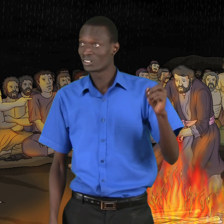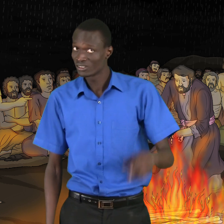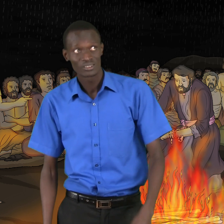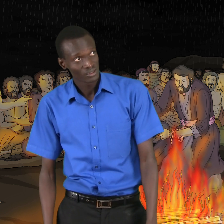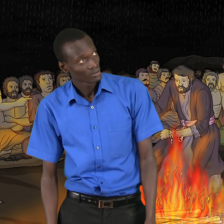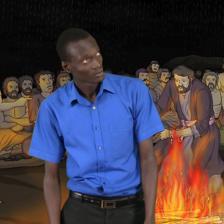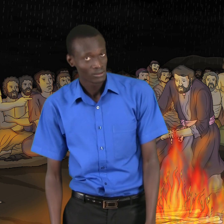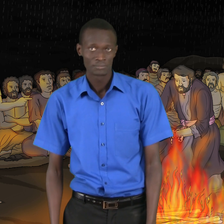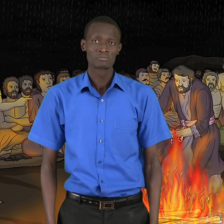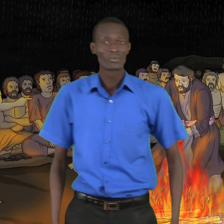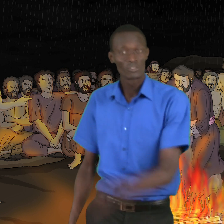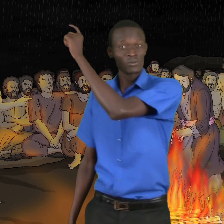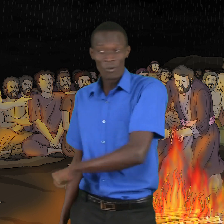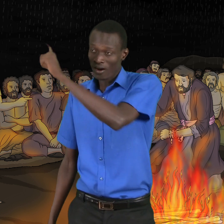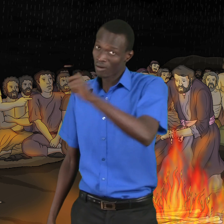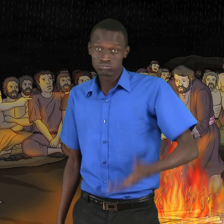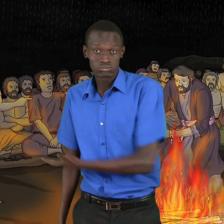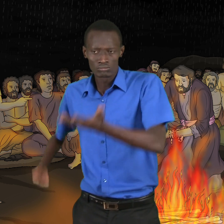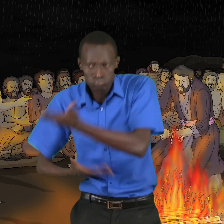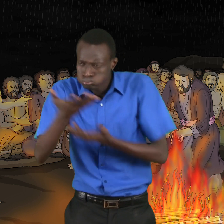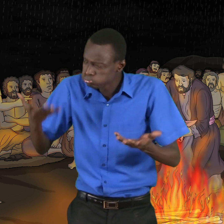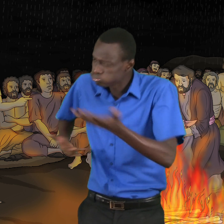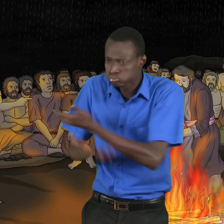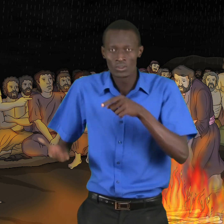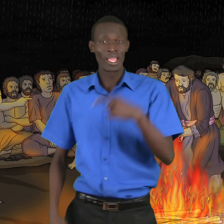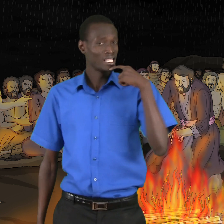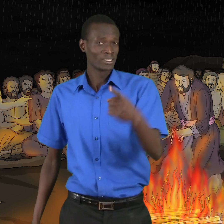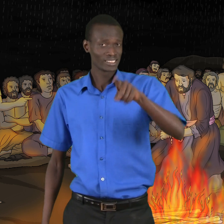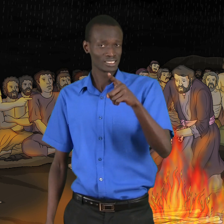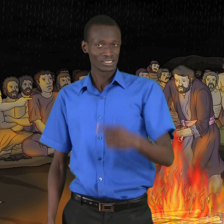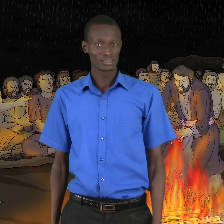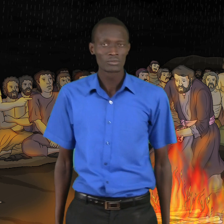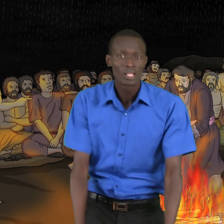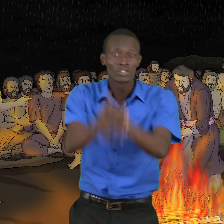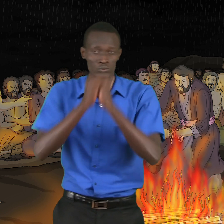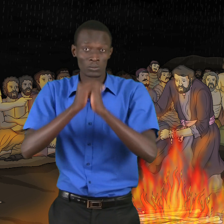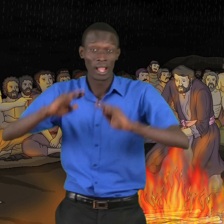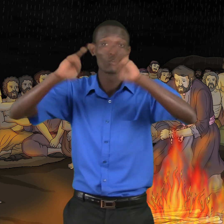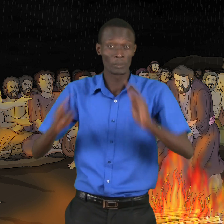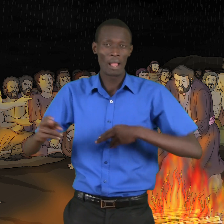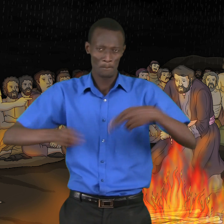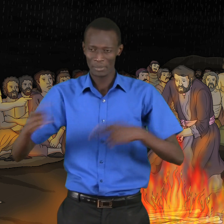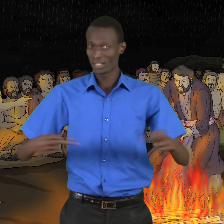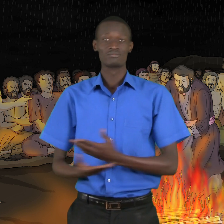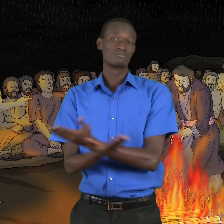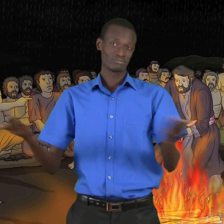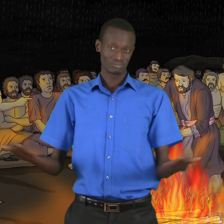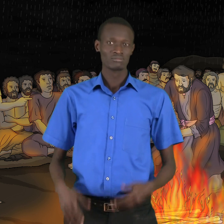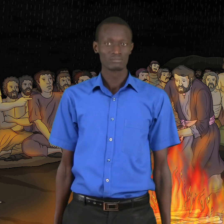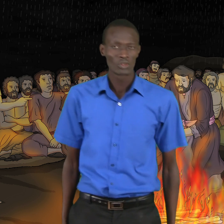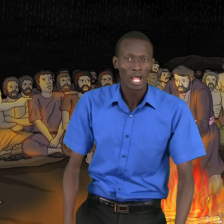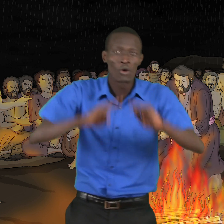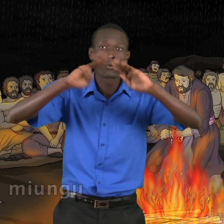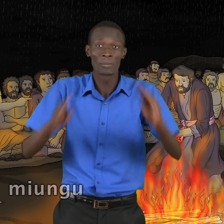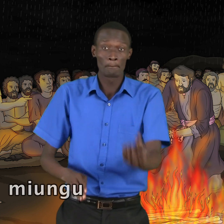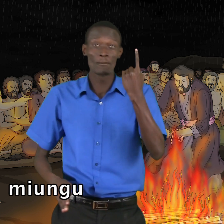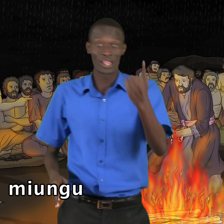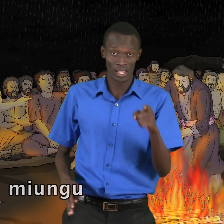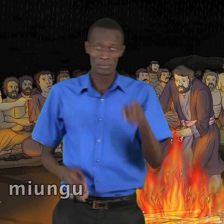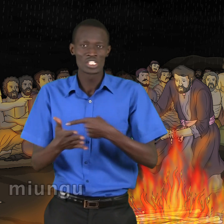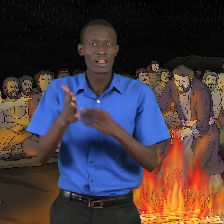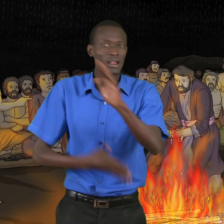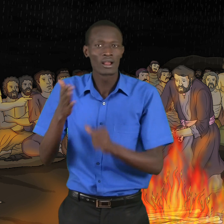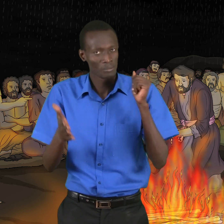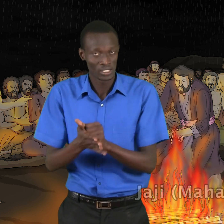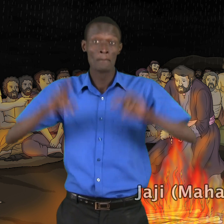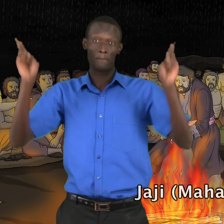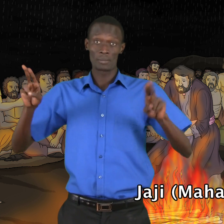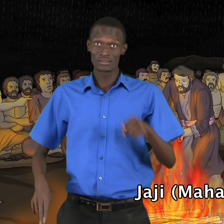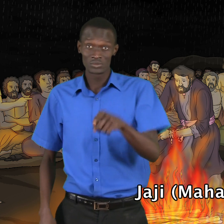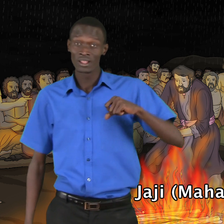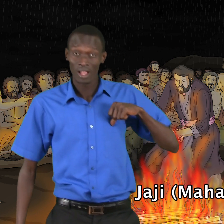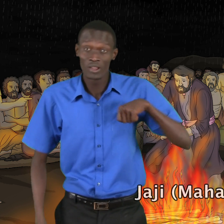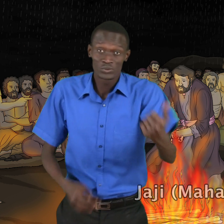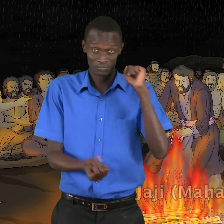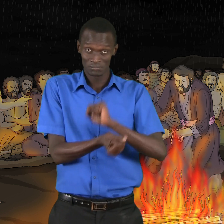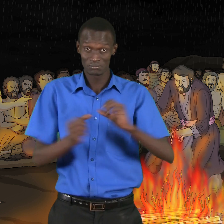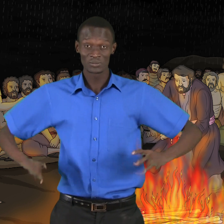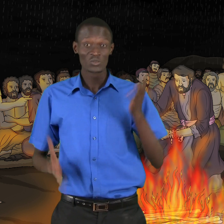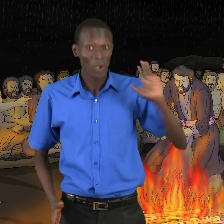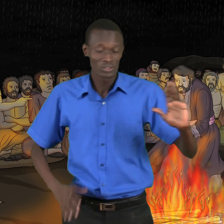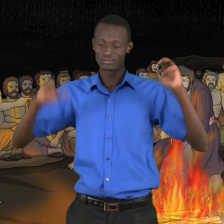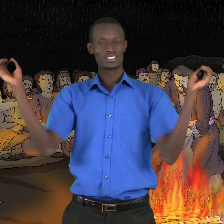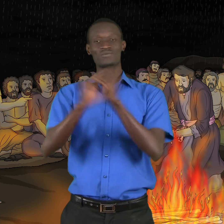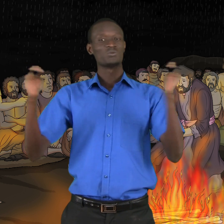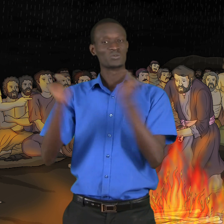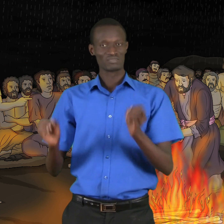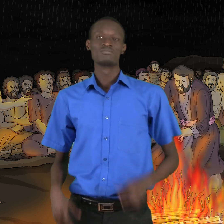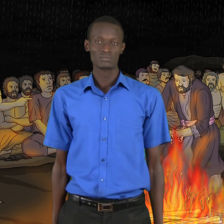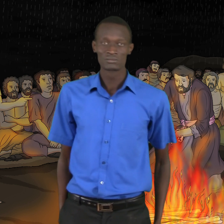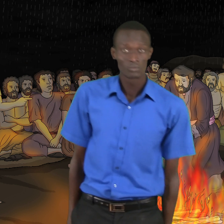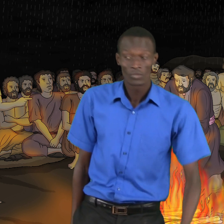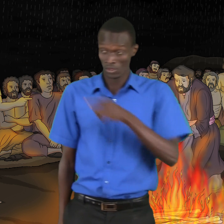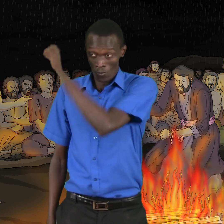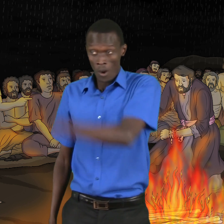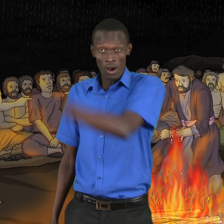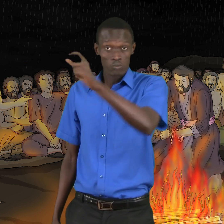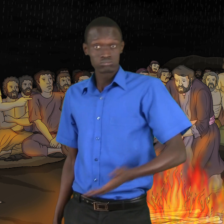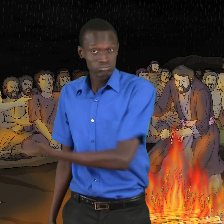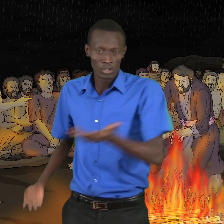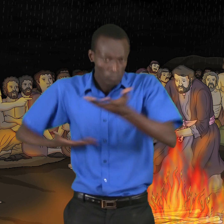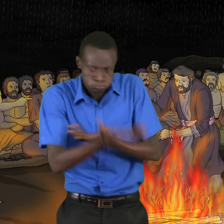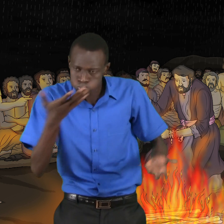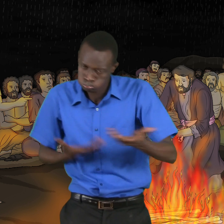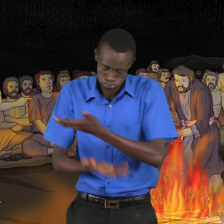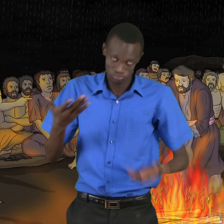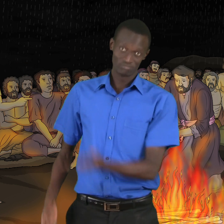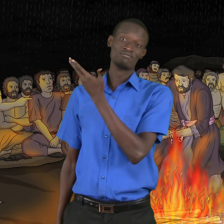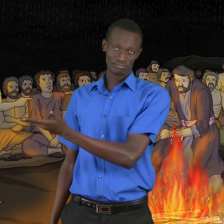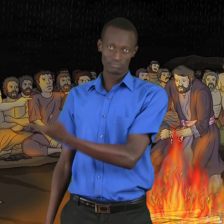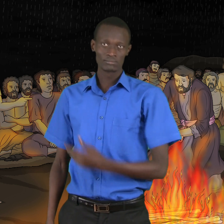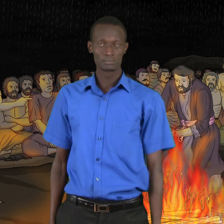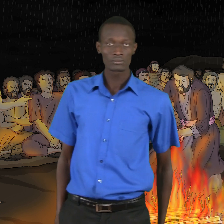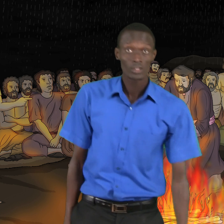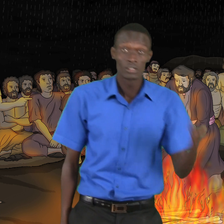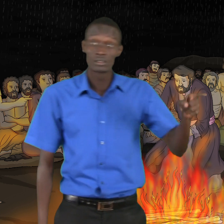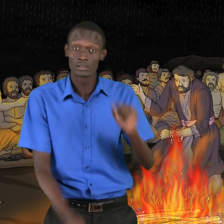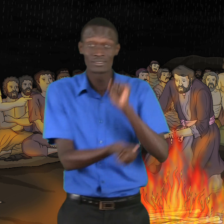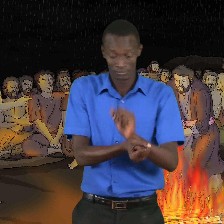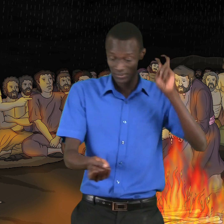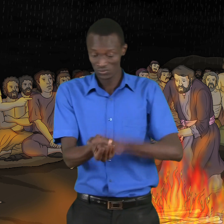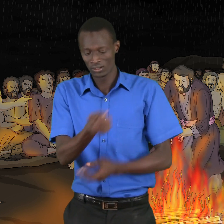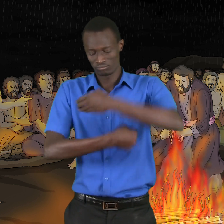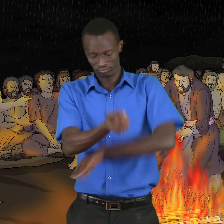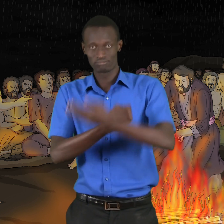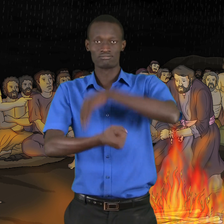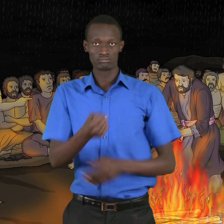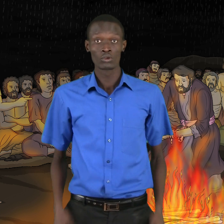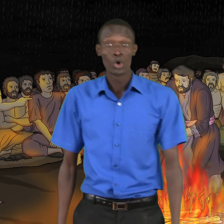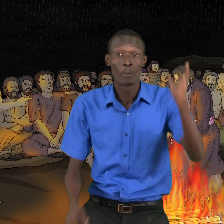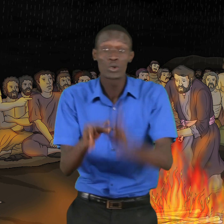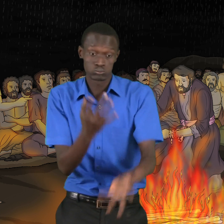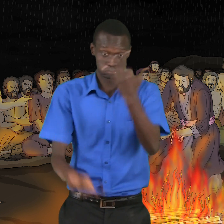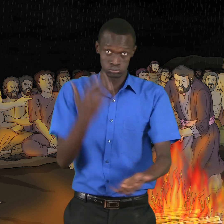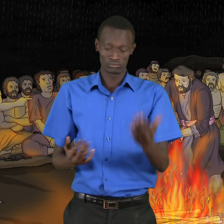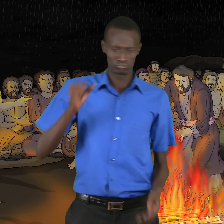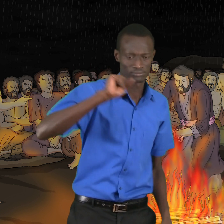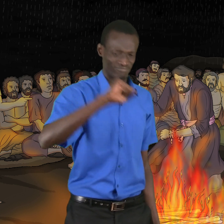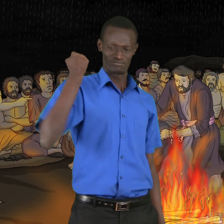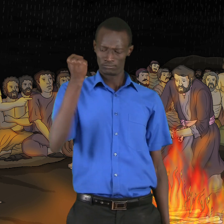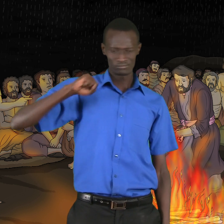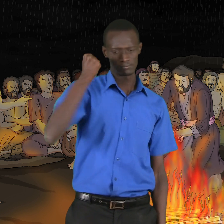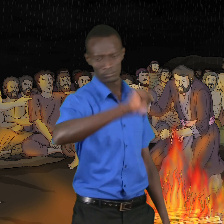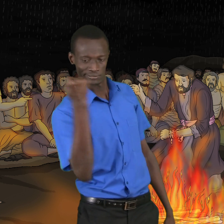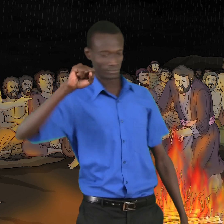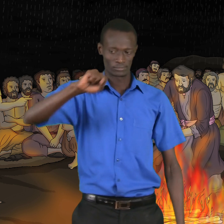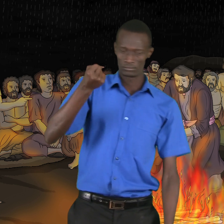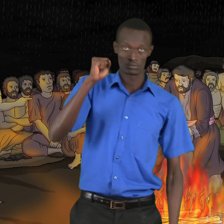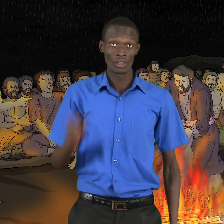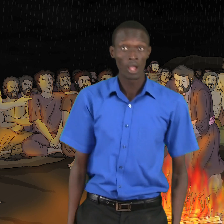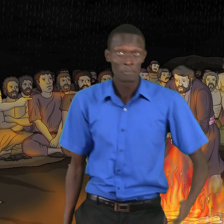Although he was saved from the sea, Justice has not allowed him to live.”